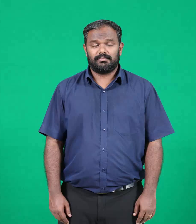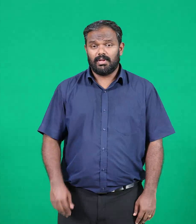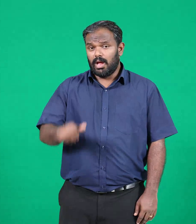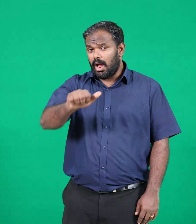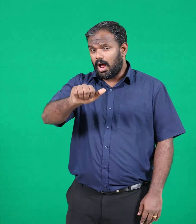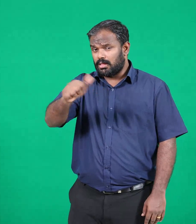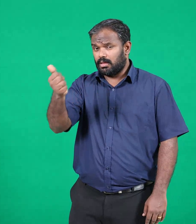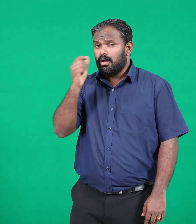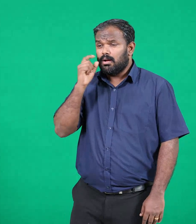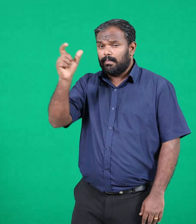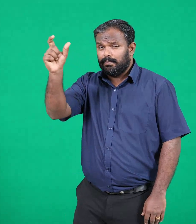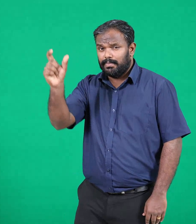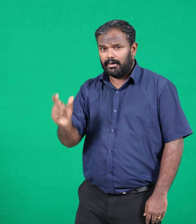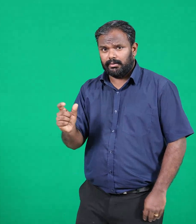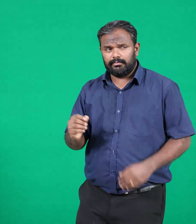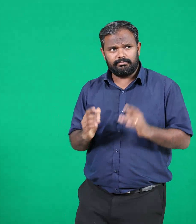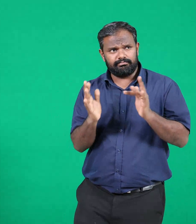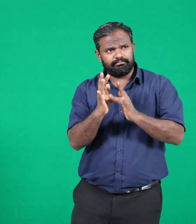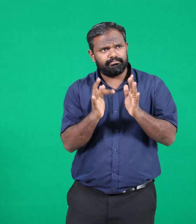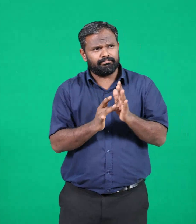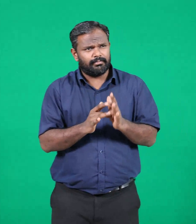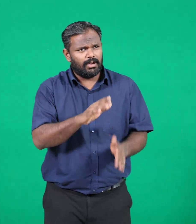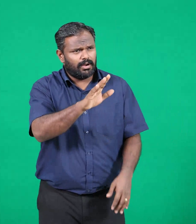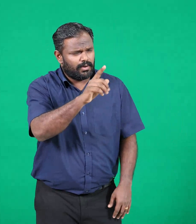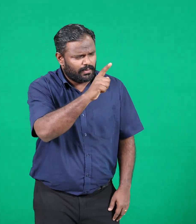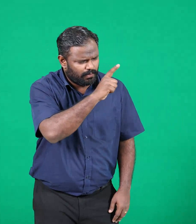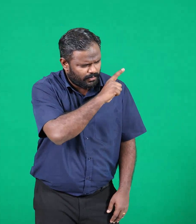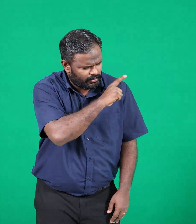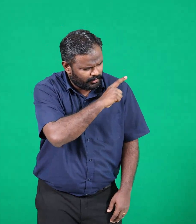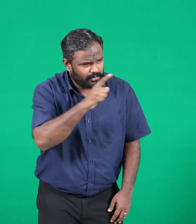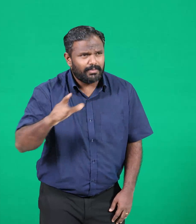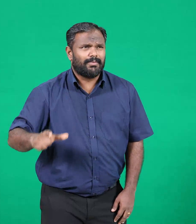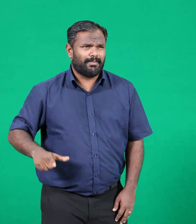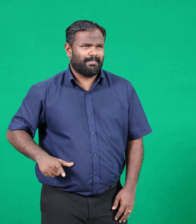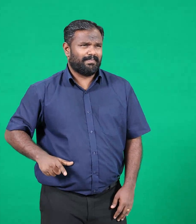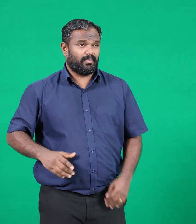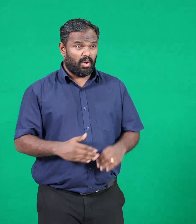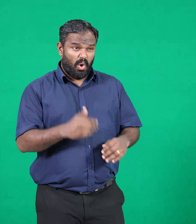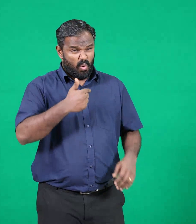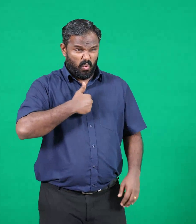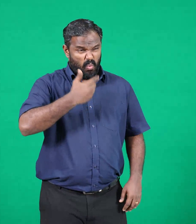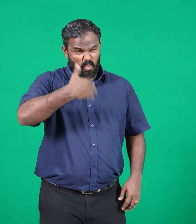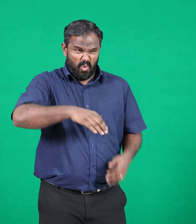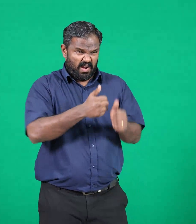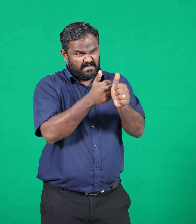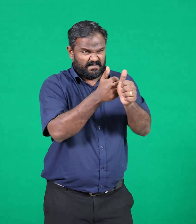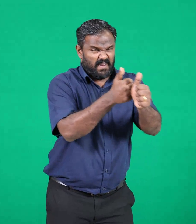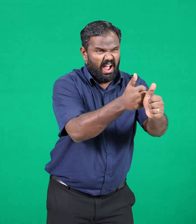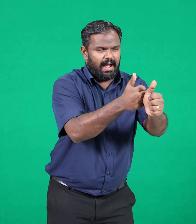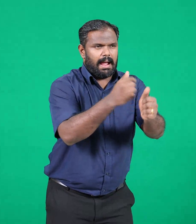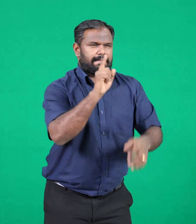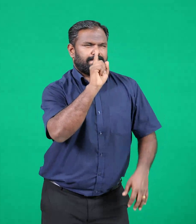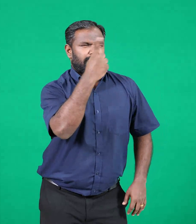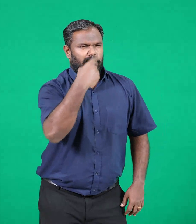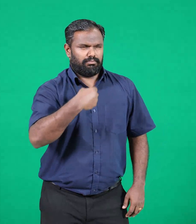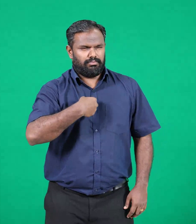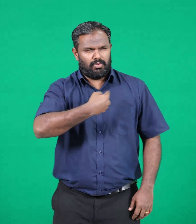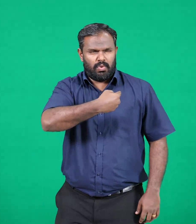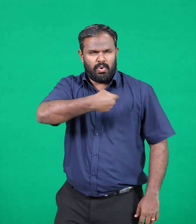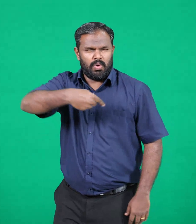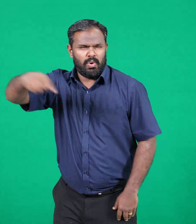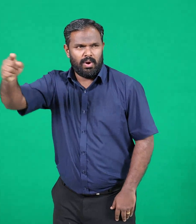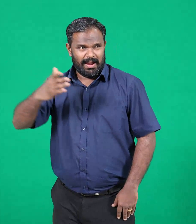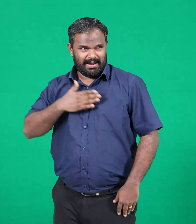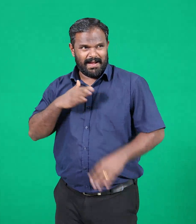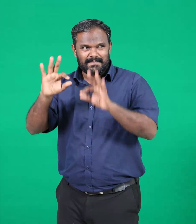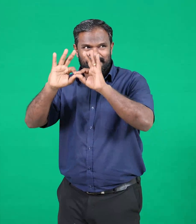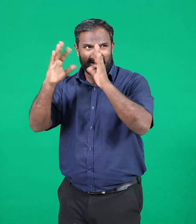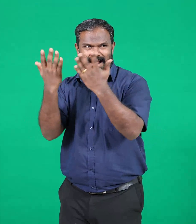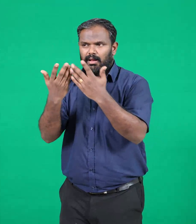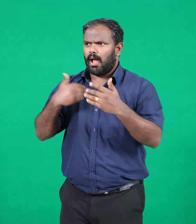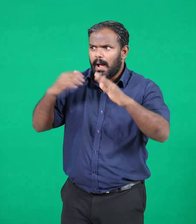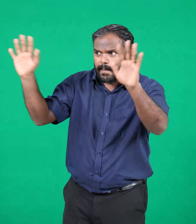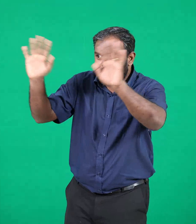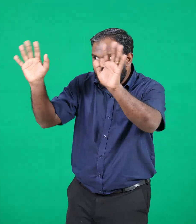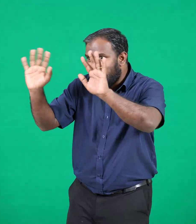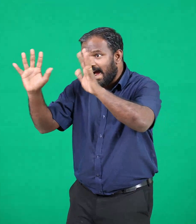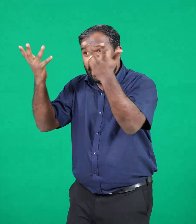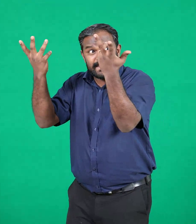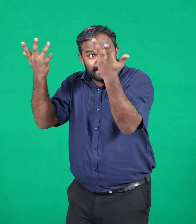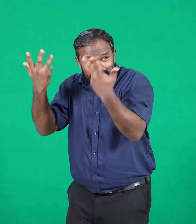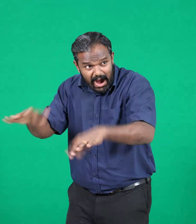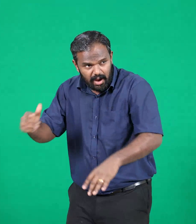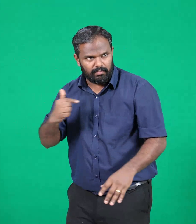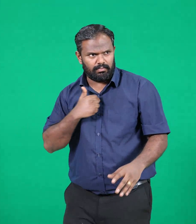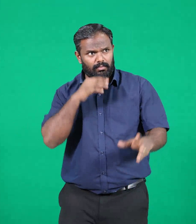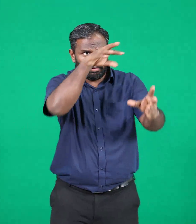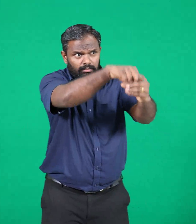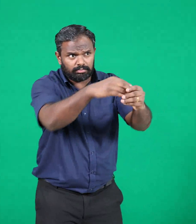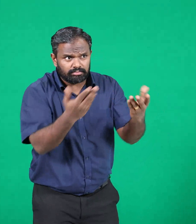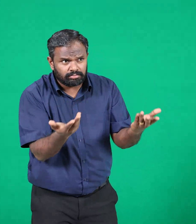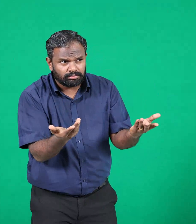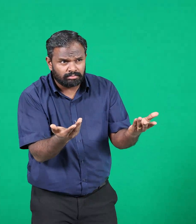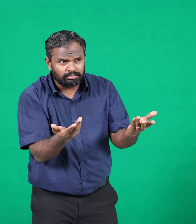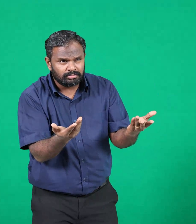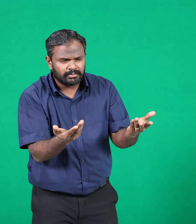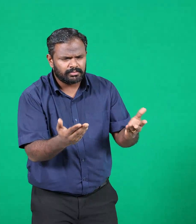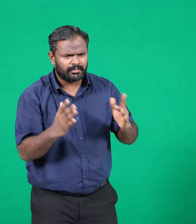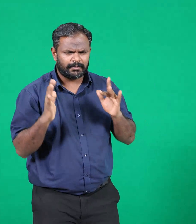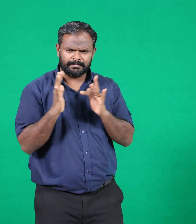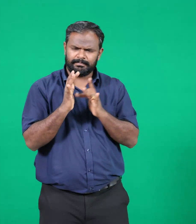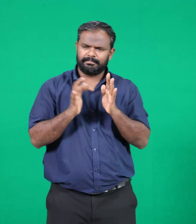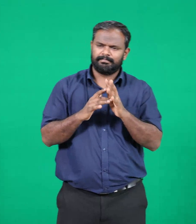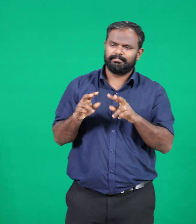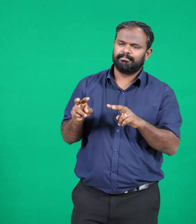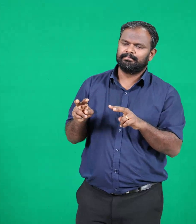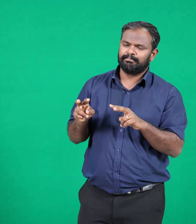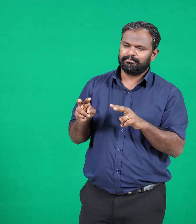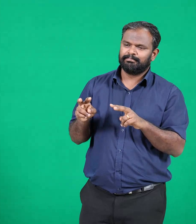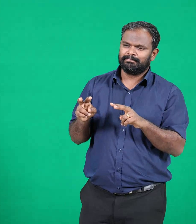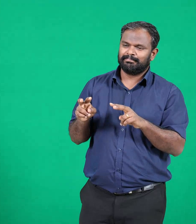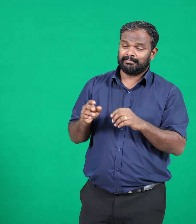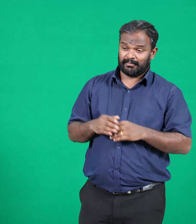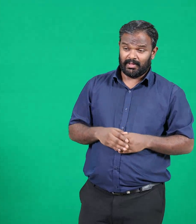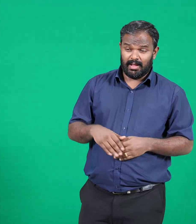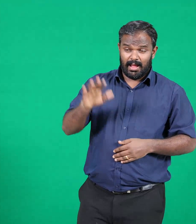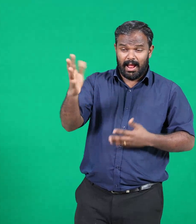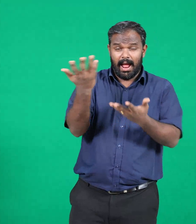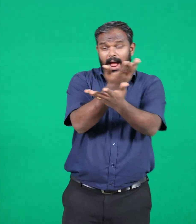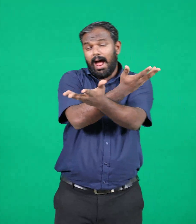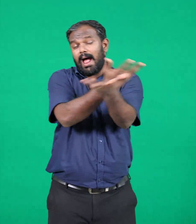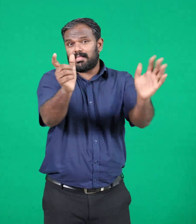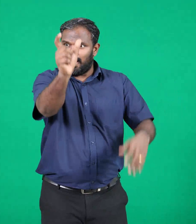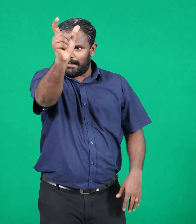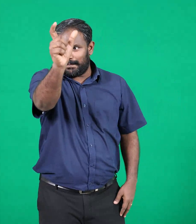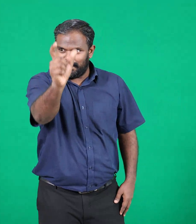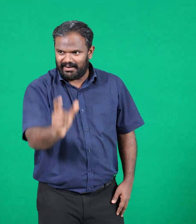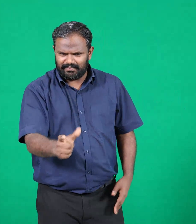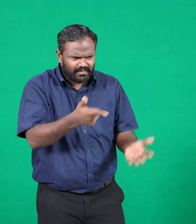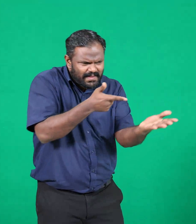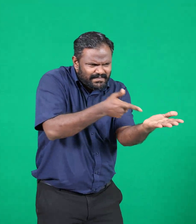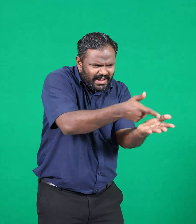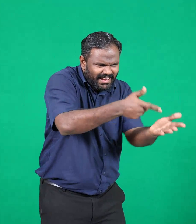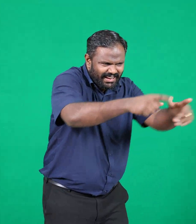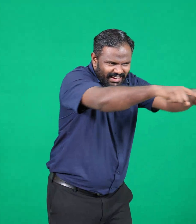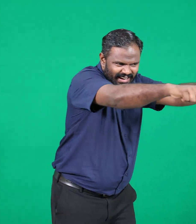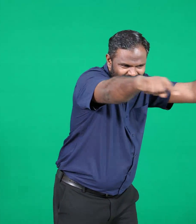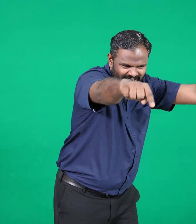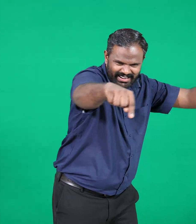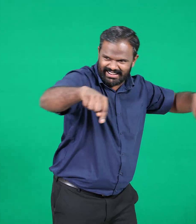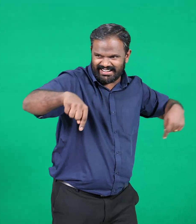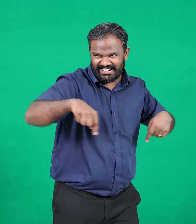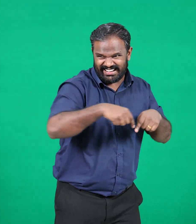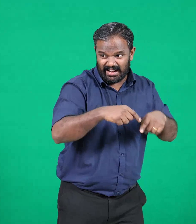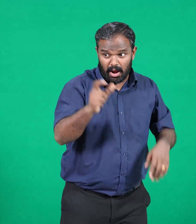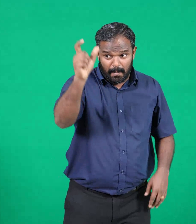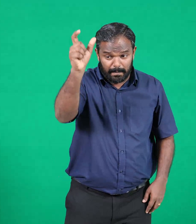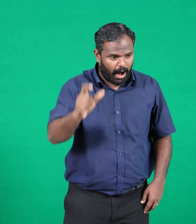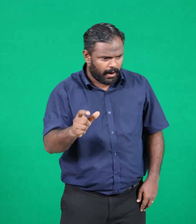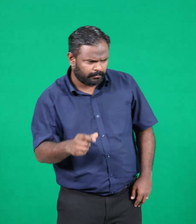Still another said, "I will follow You, Lord; but first let me bid farewell to my family."